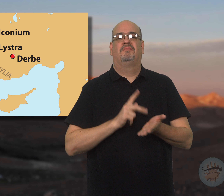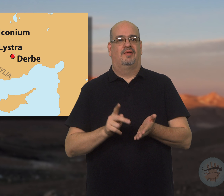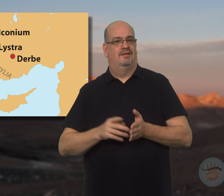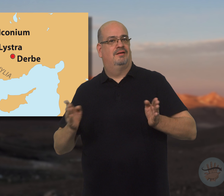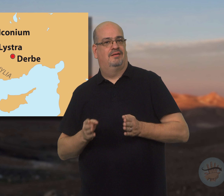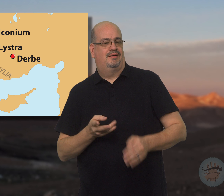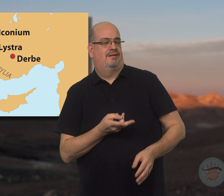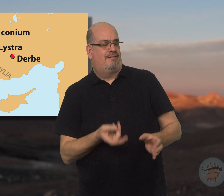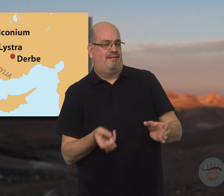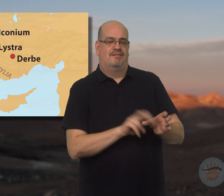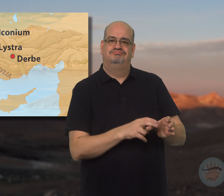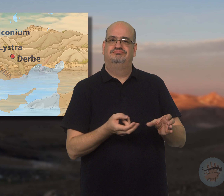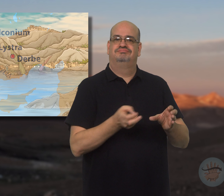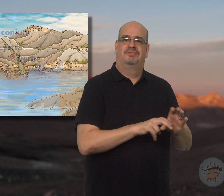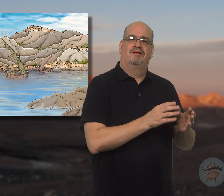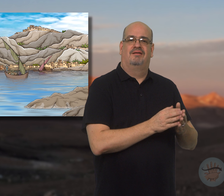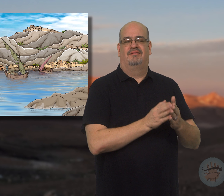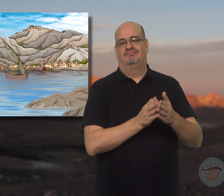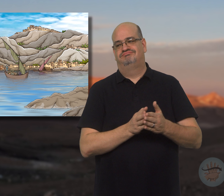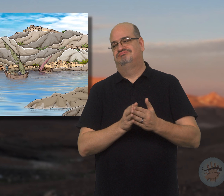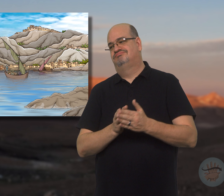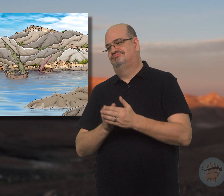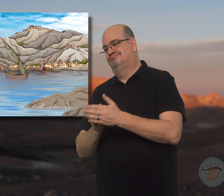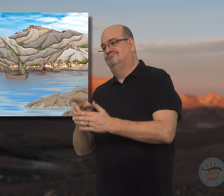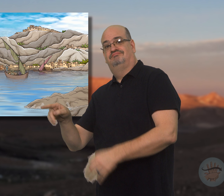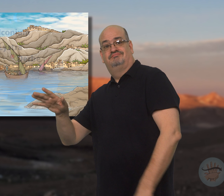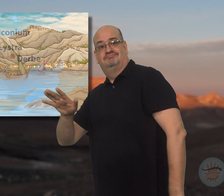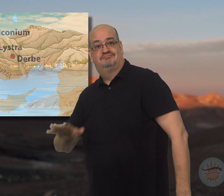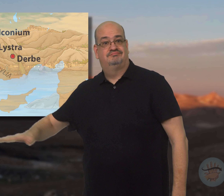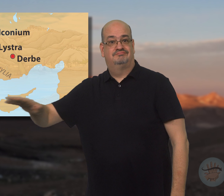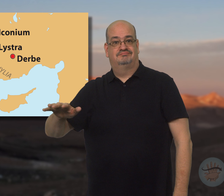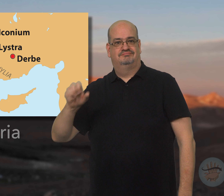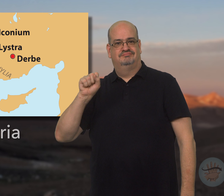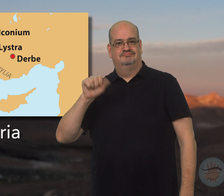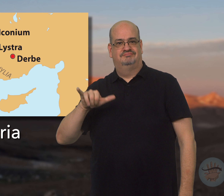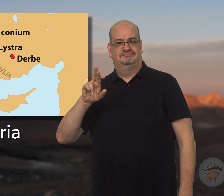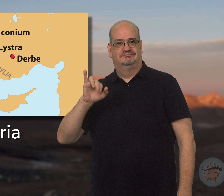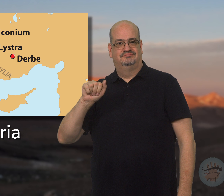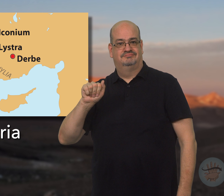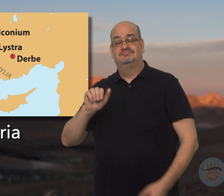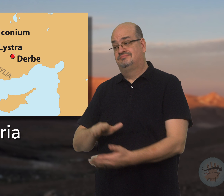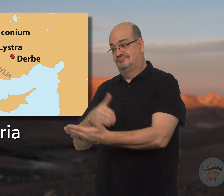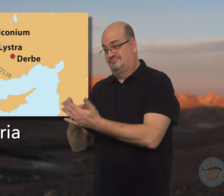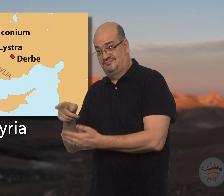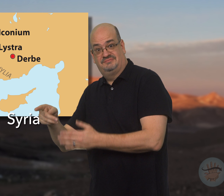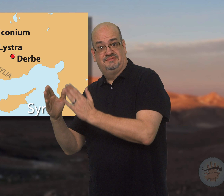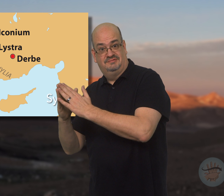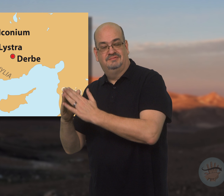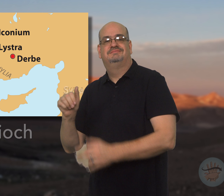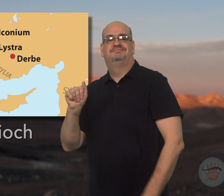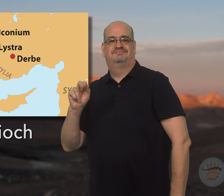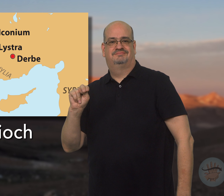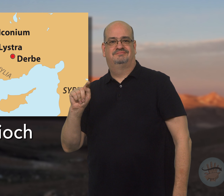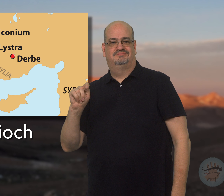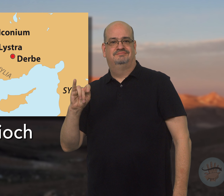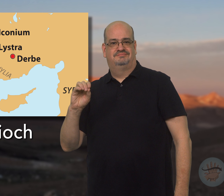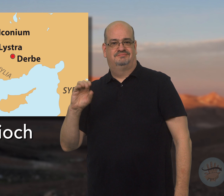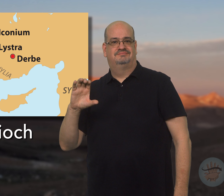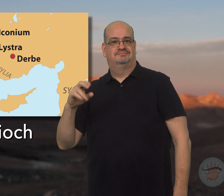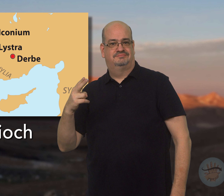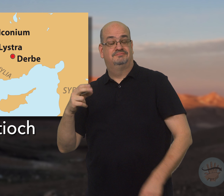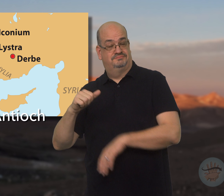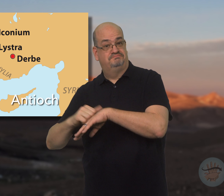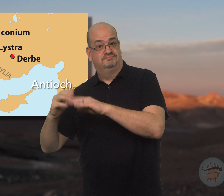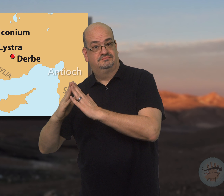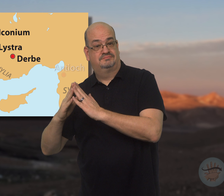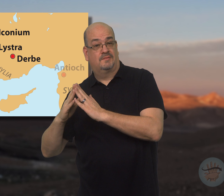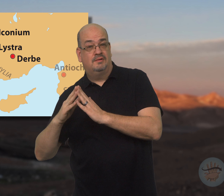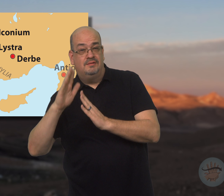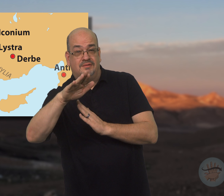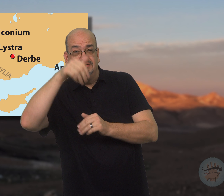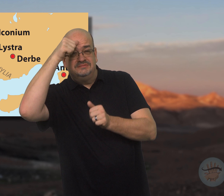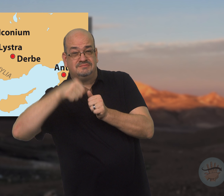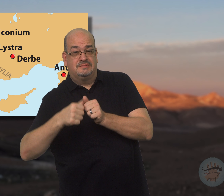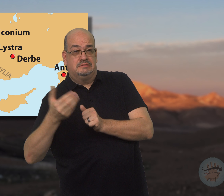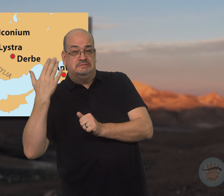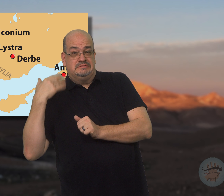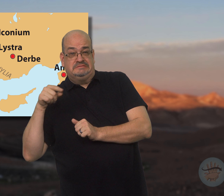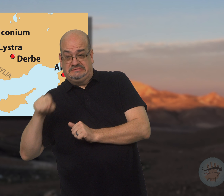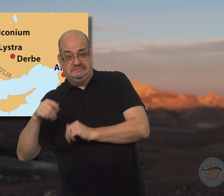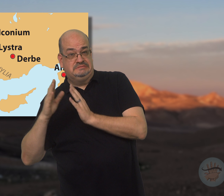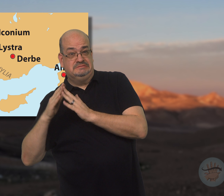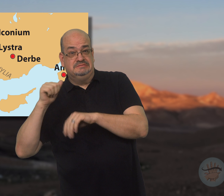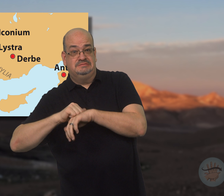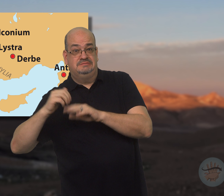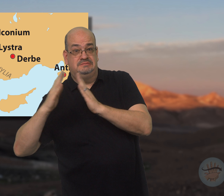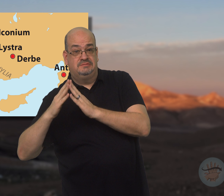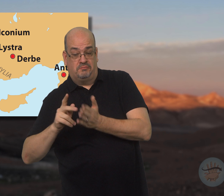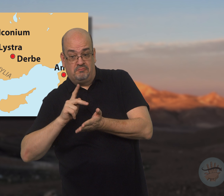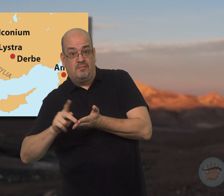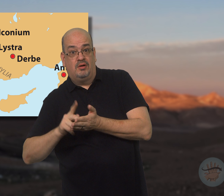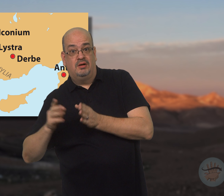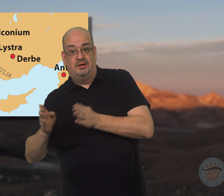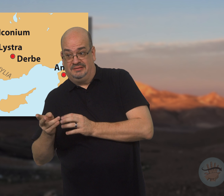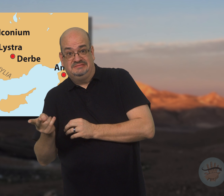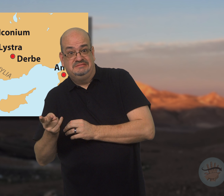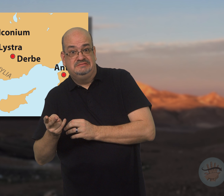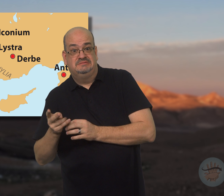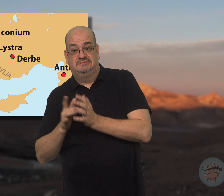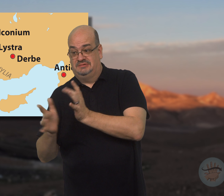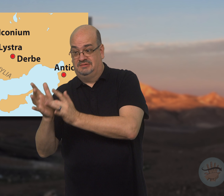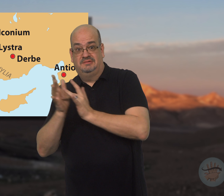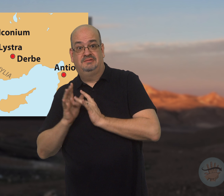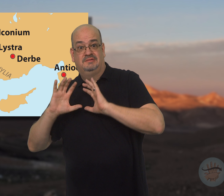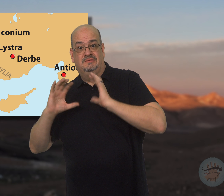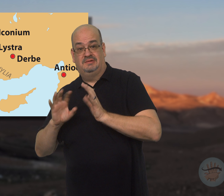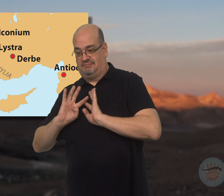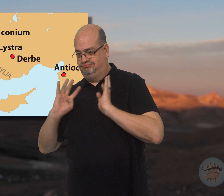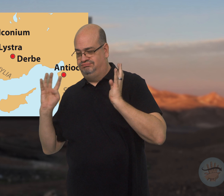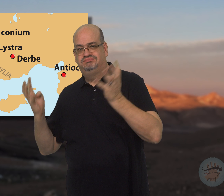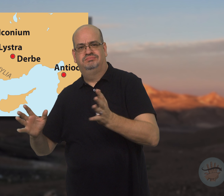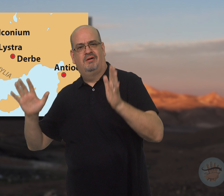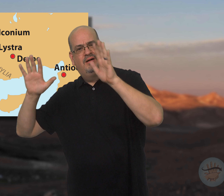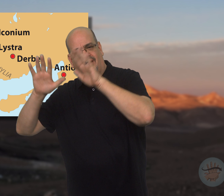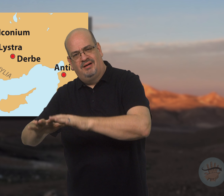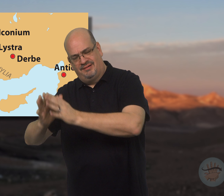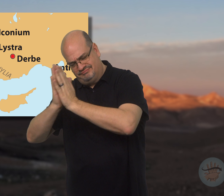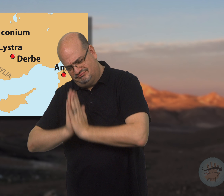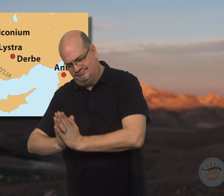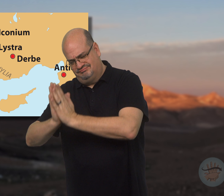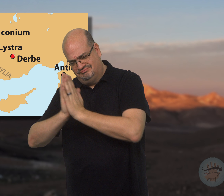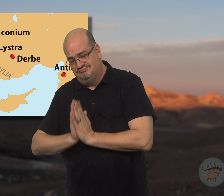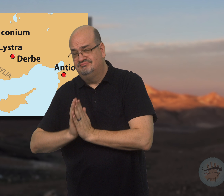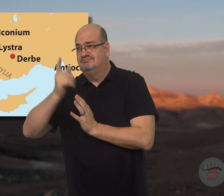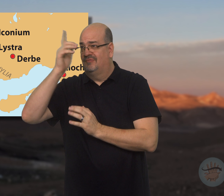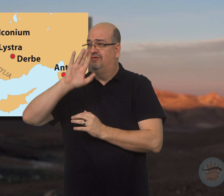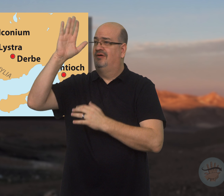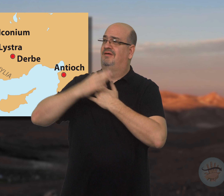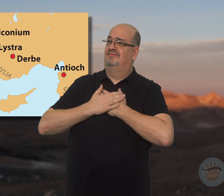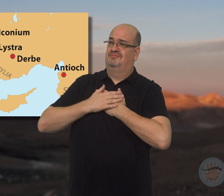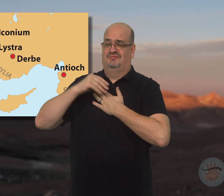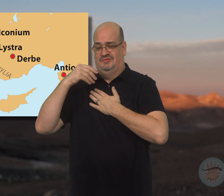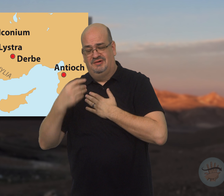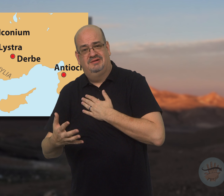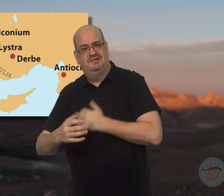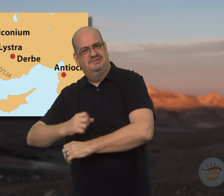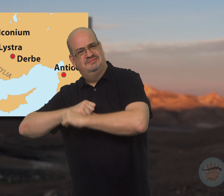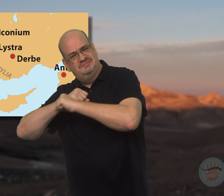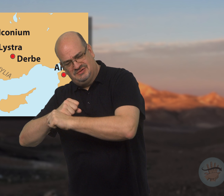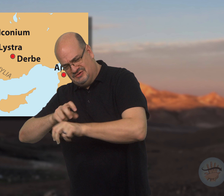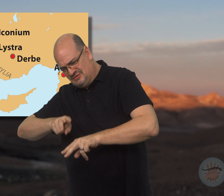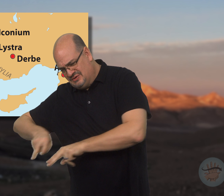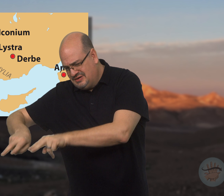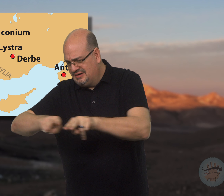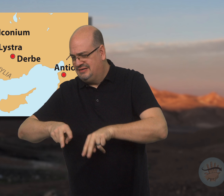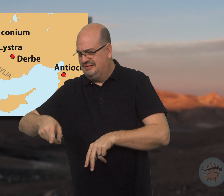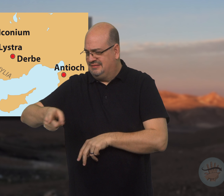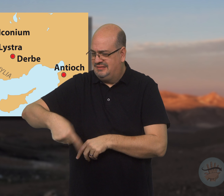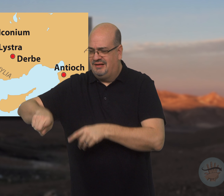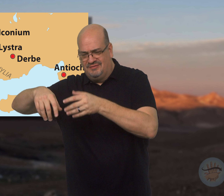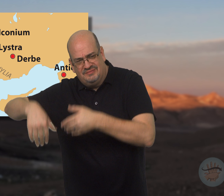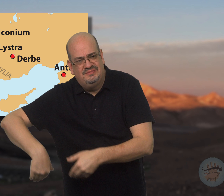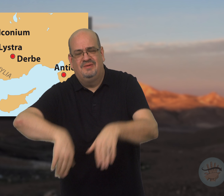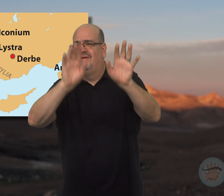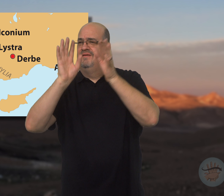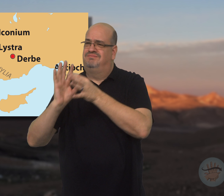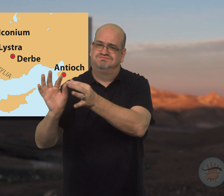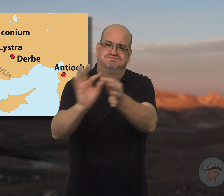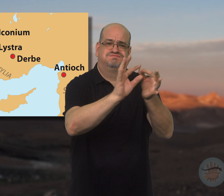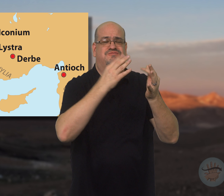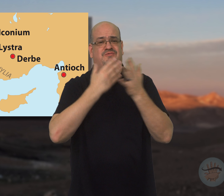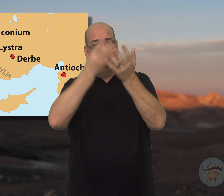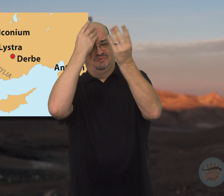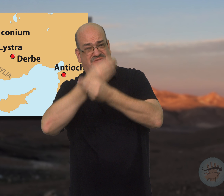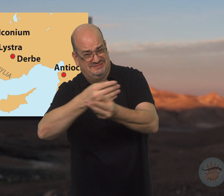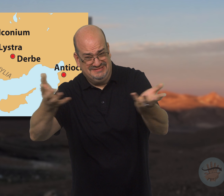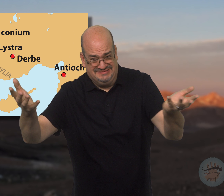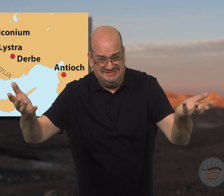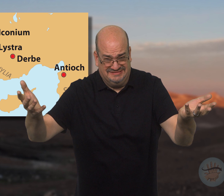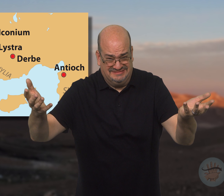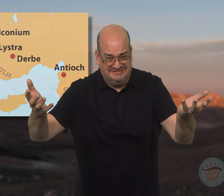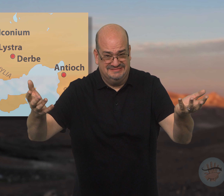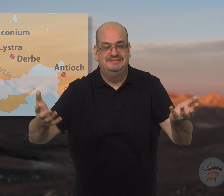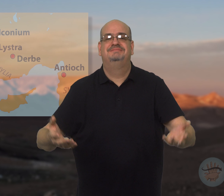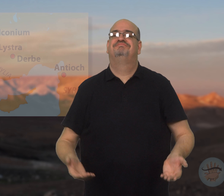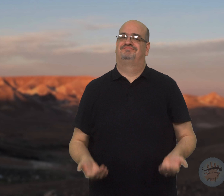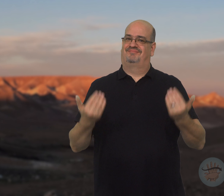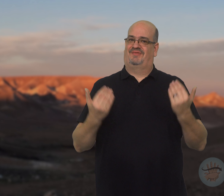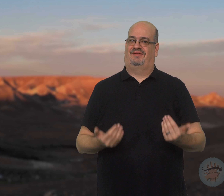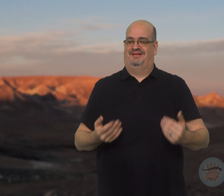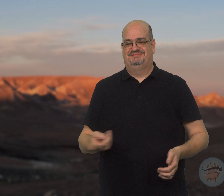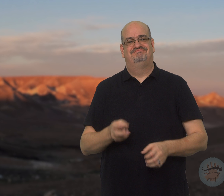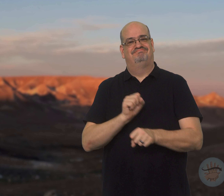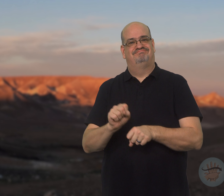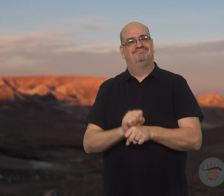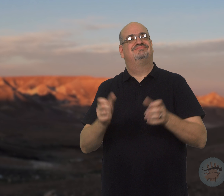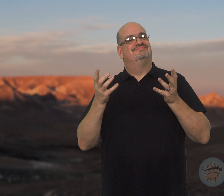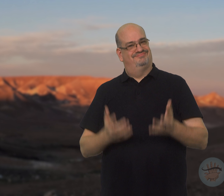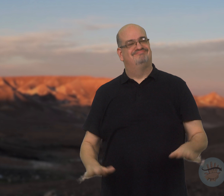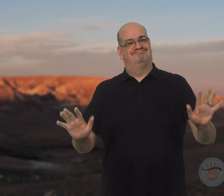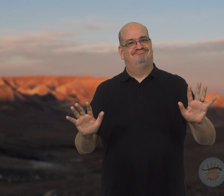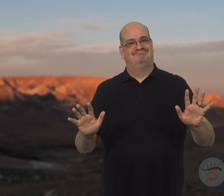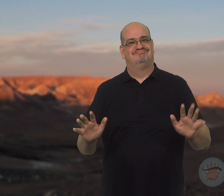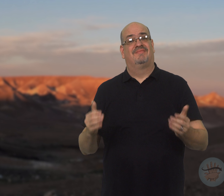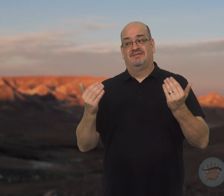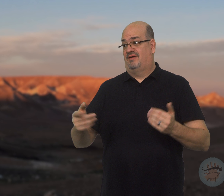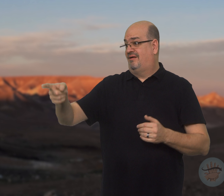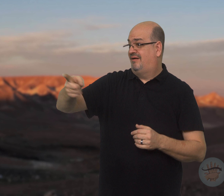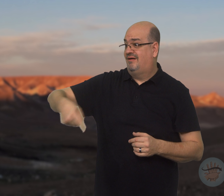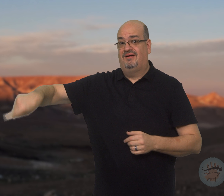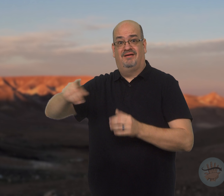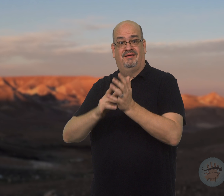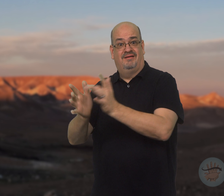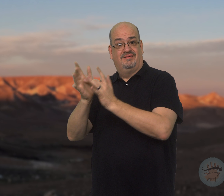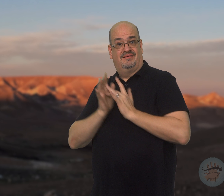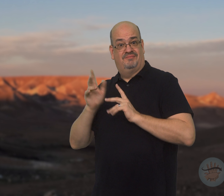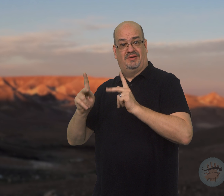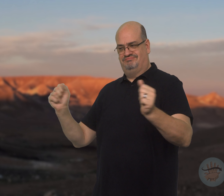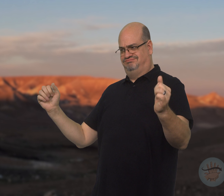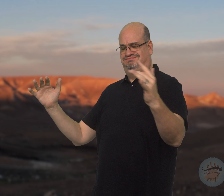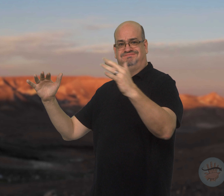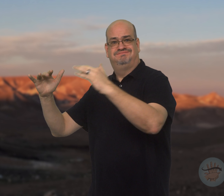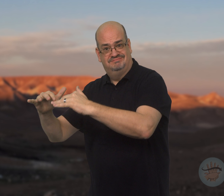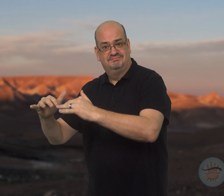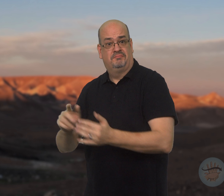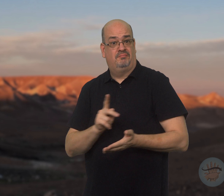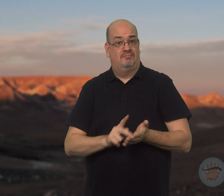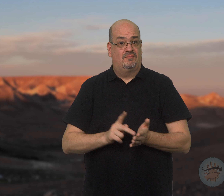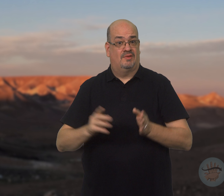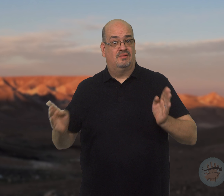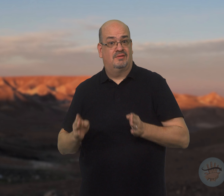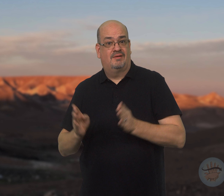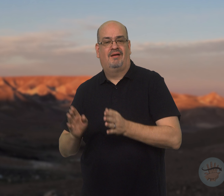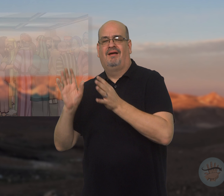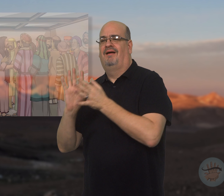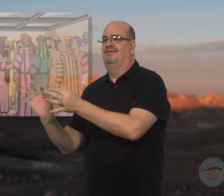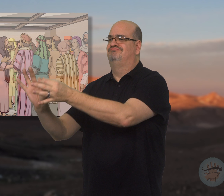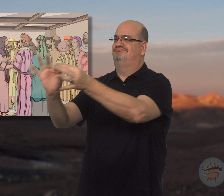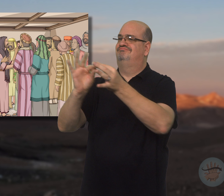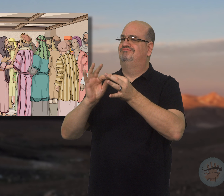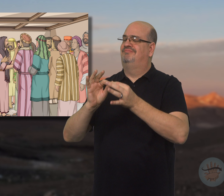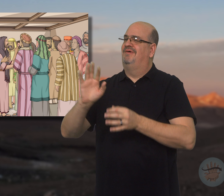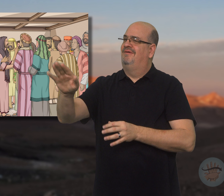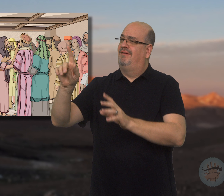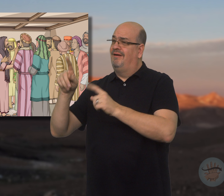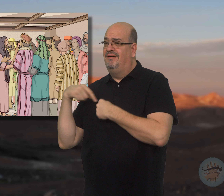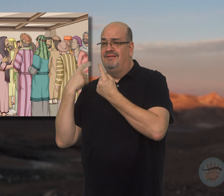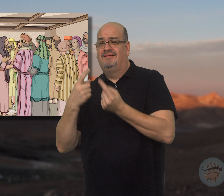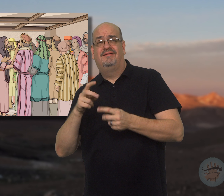From Attalia they sailed to Antioch, where they had been commended to the grace of God for the work they had just completed.